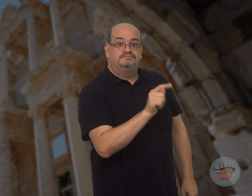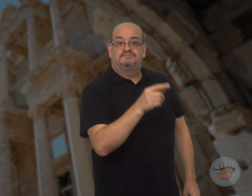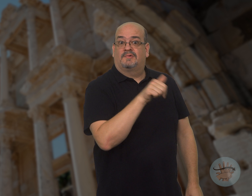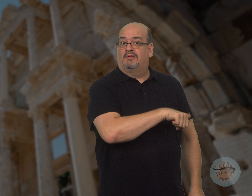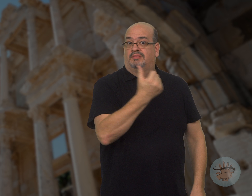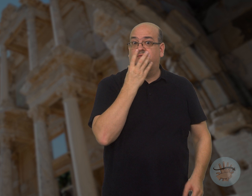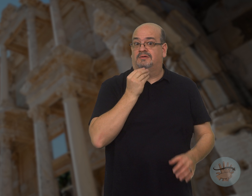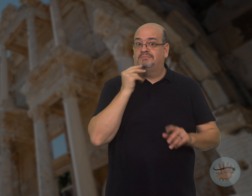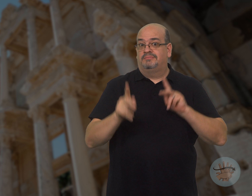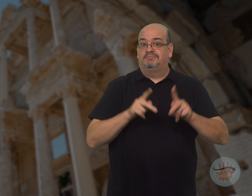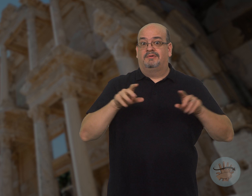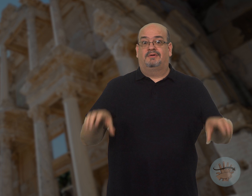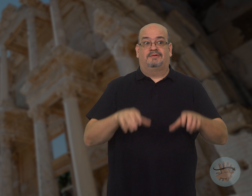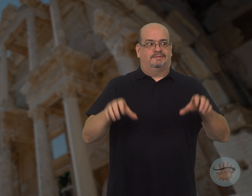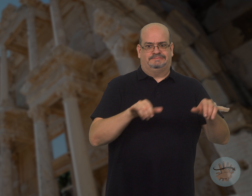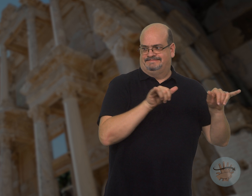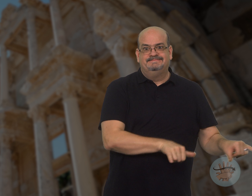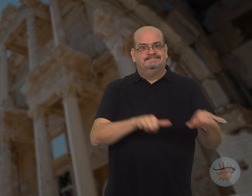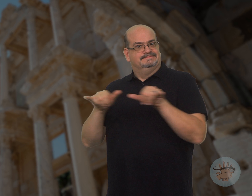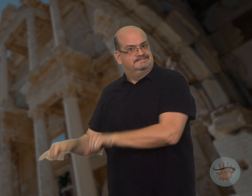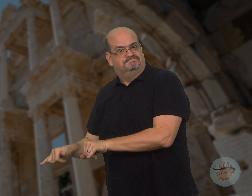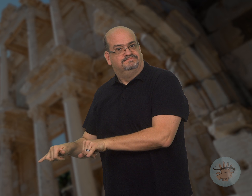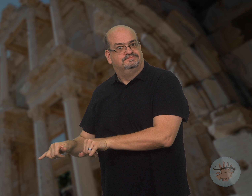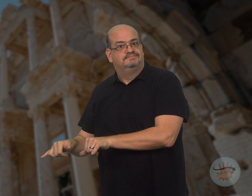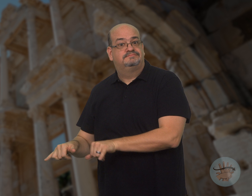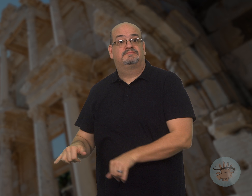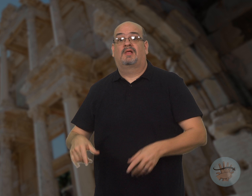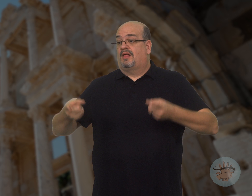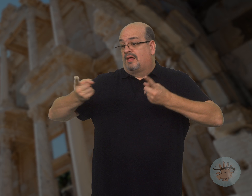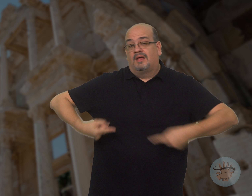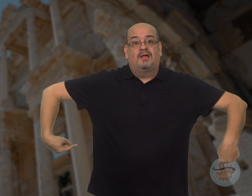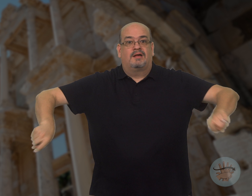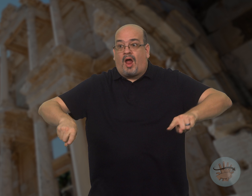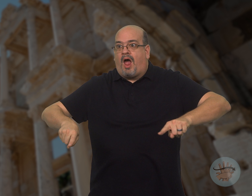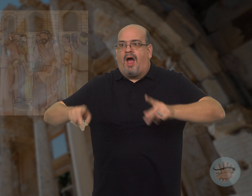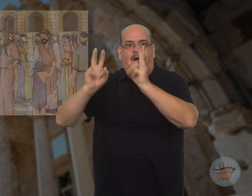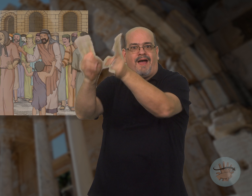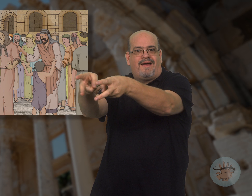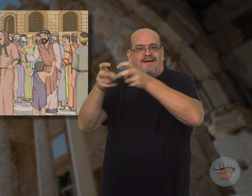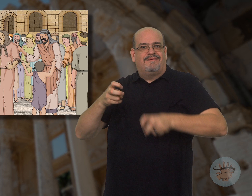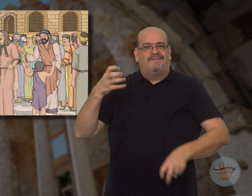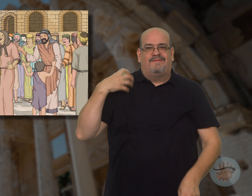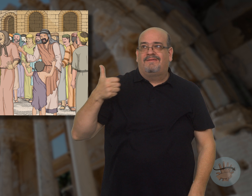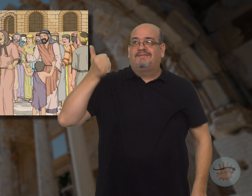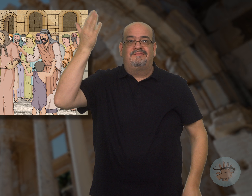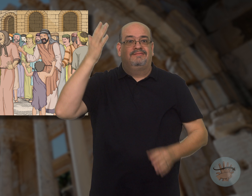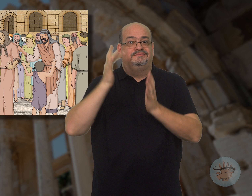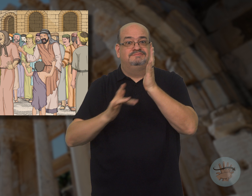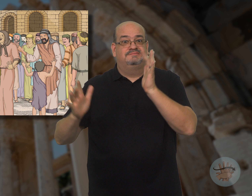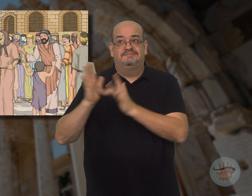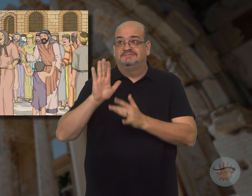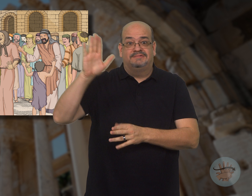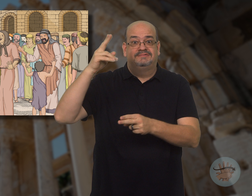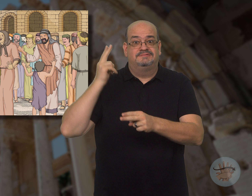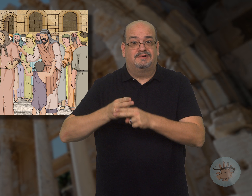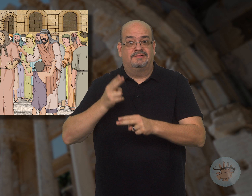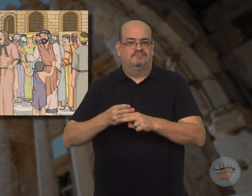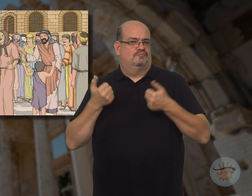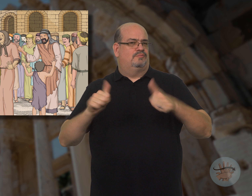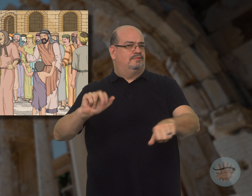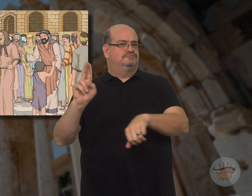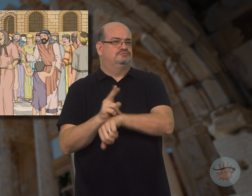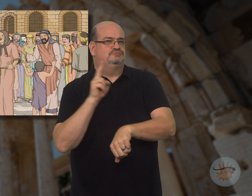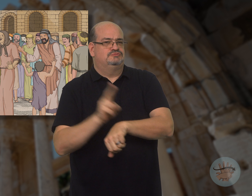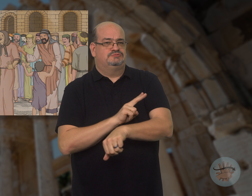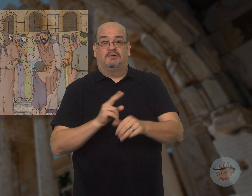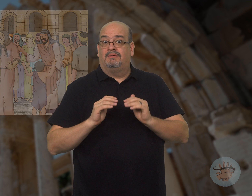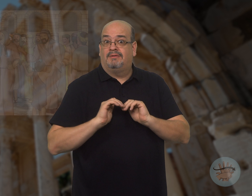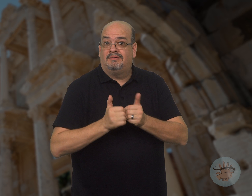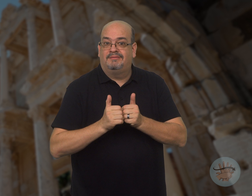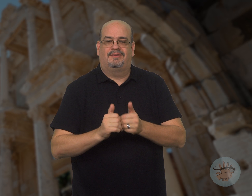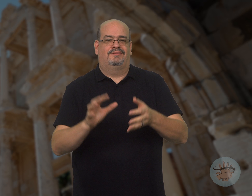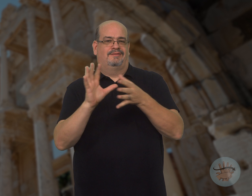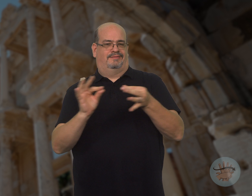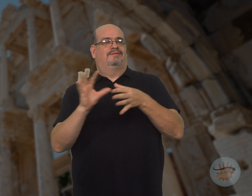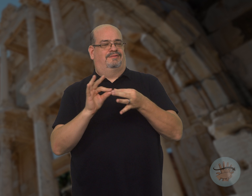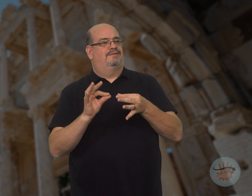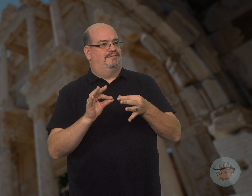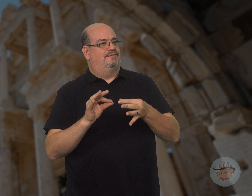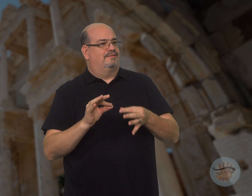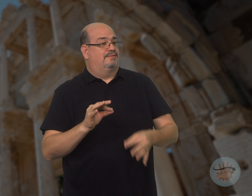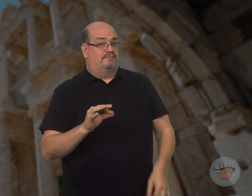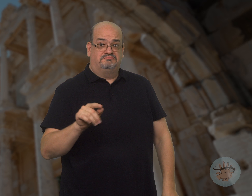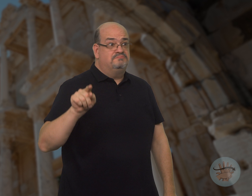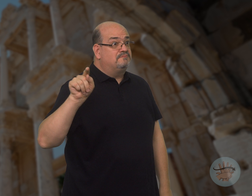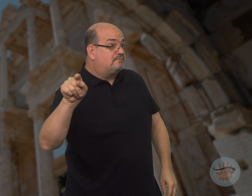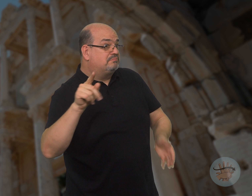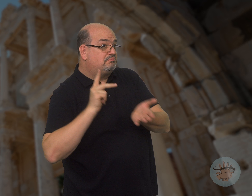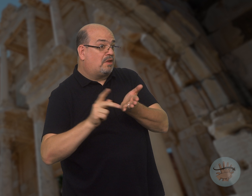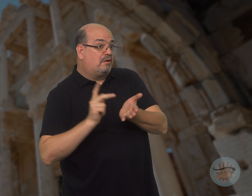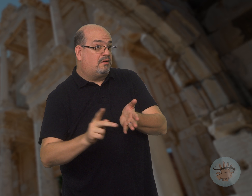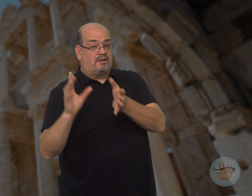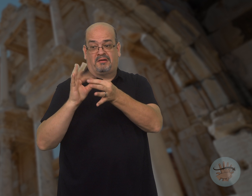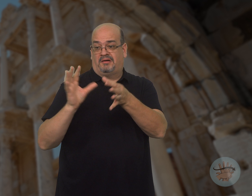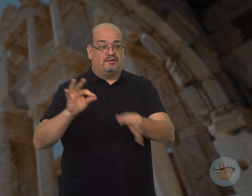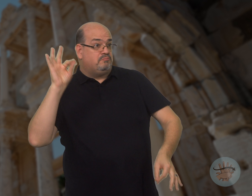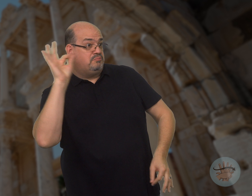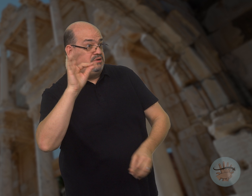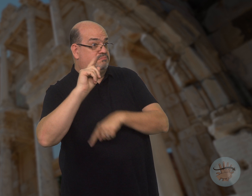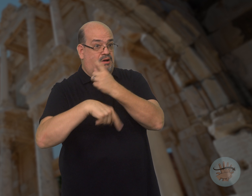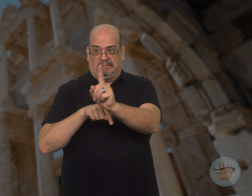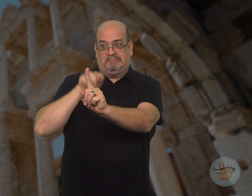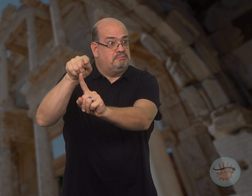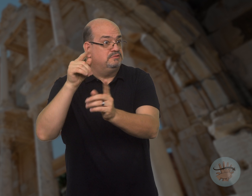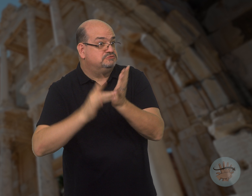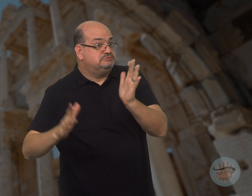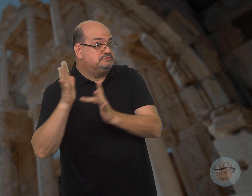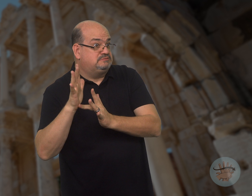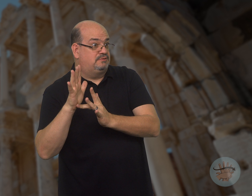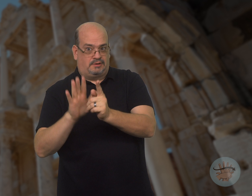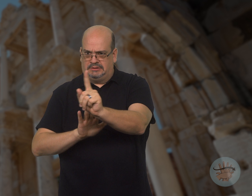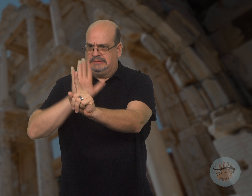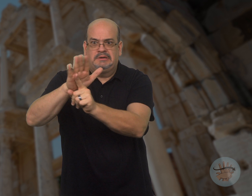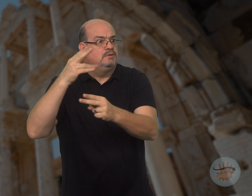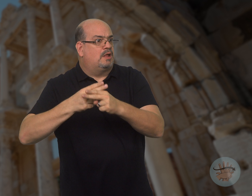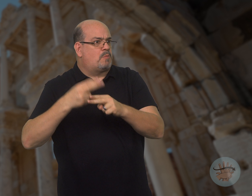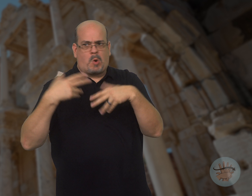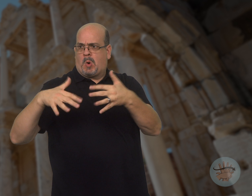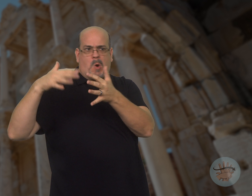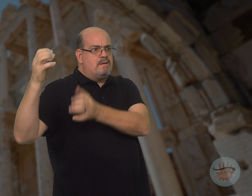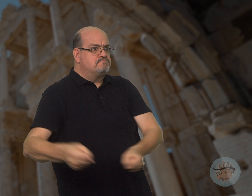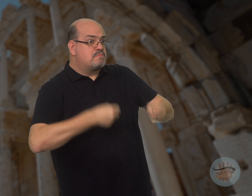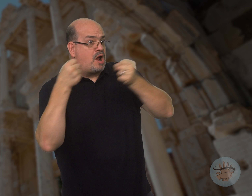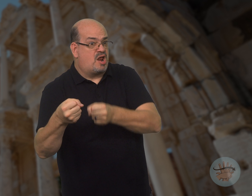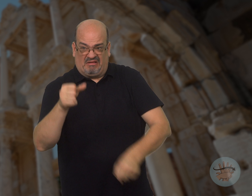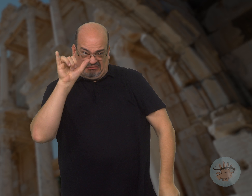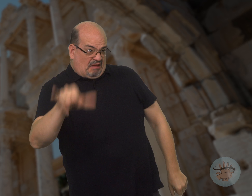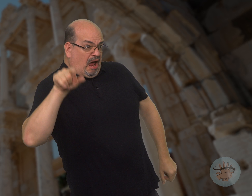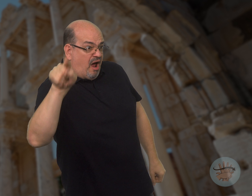They would say, “I bind you by Jesus, whom Paul proclaims.”